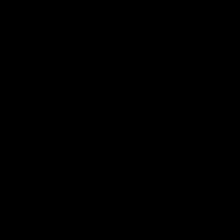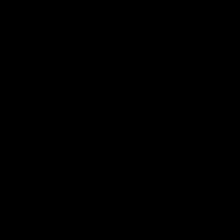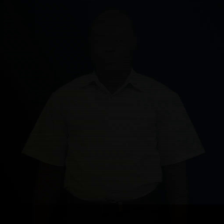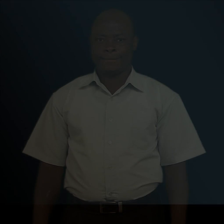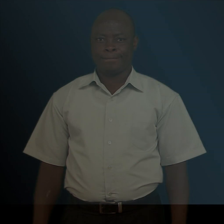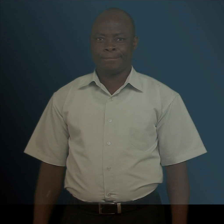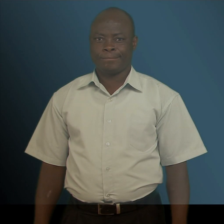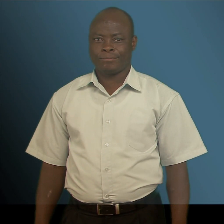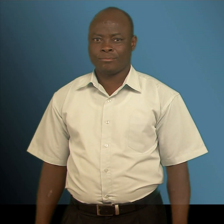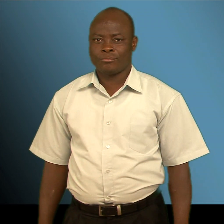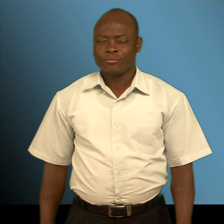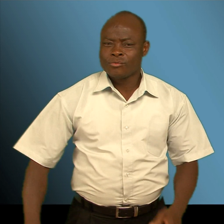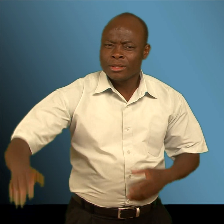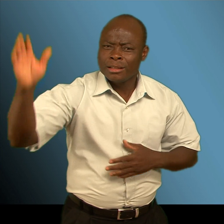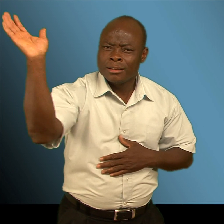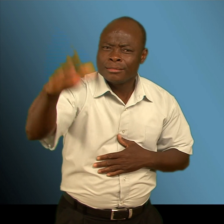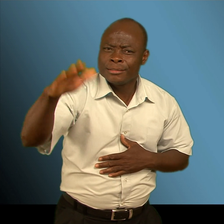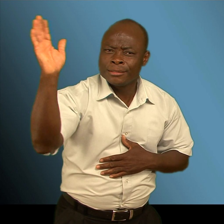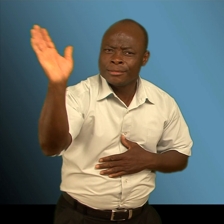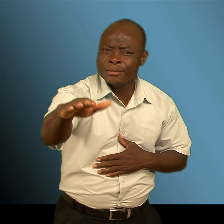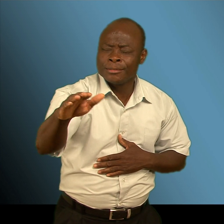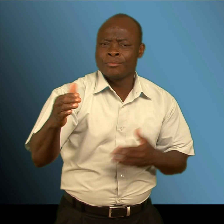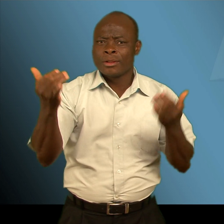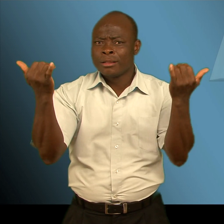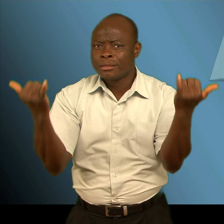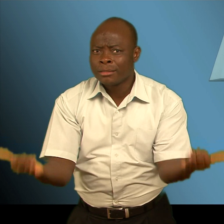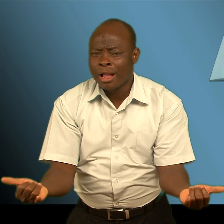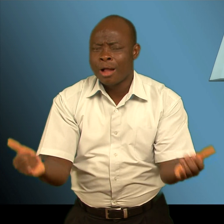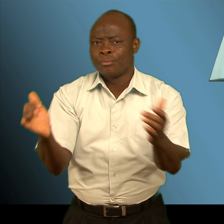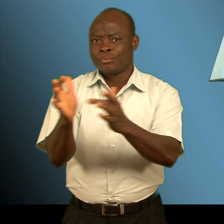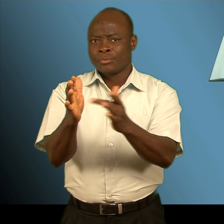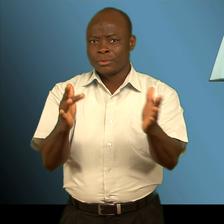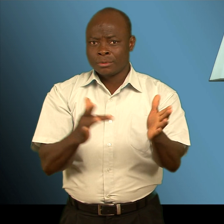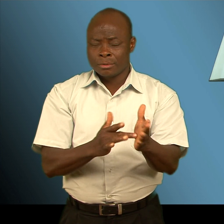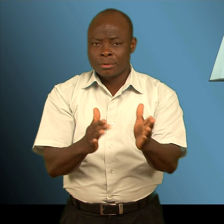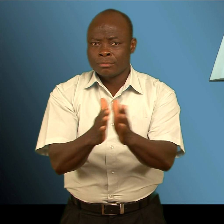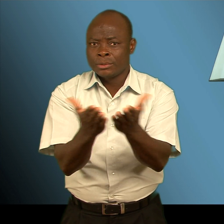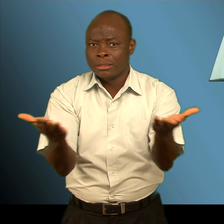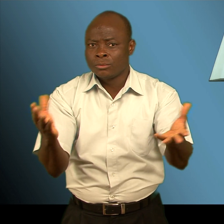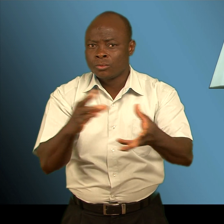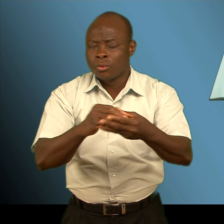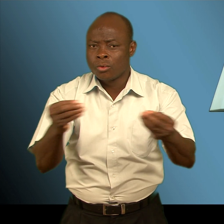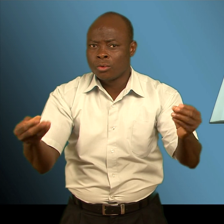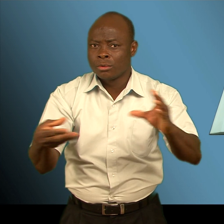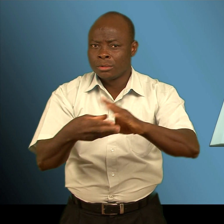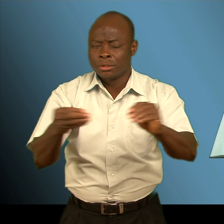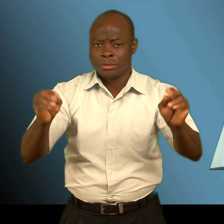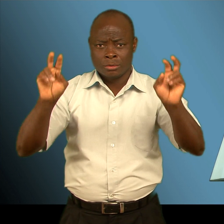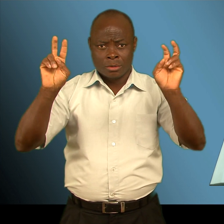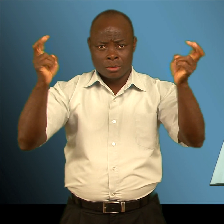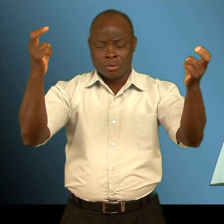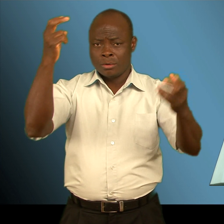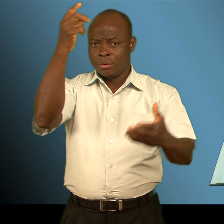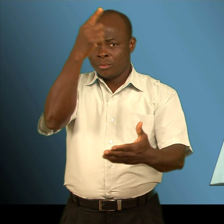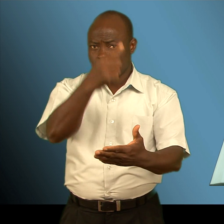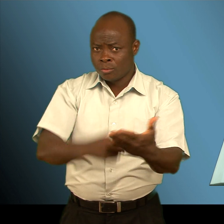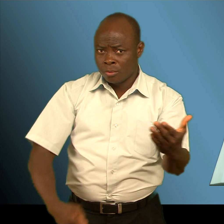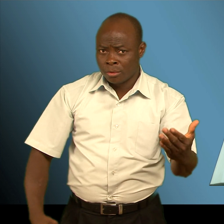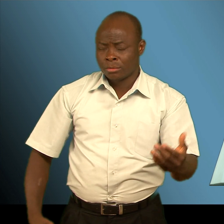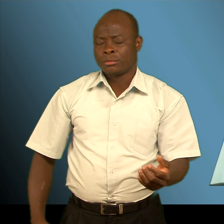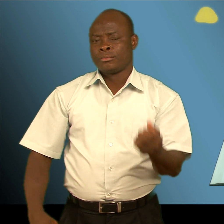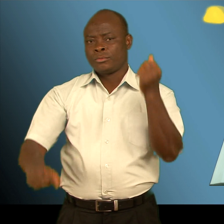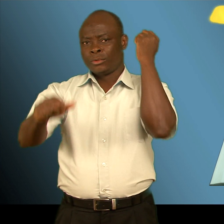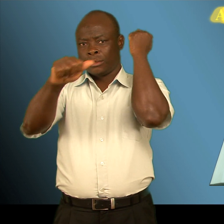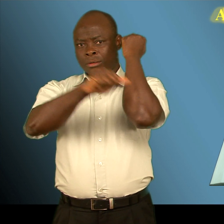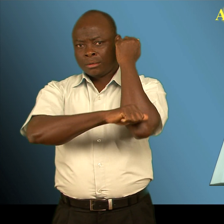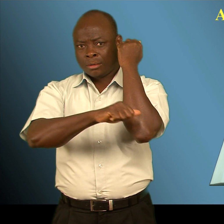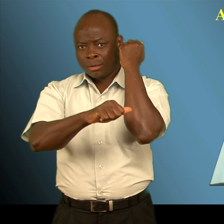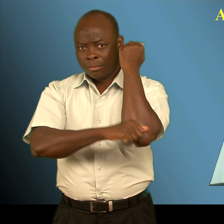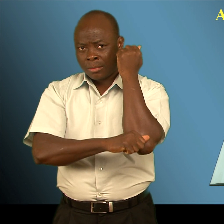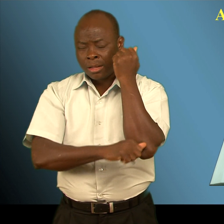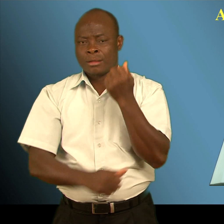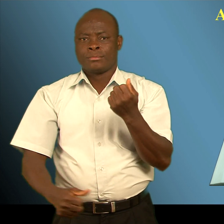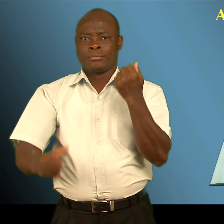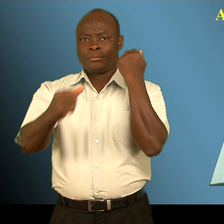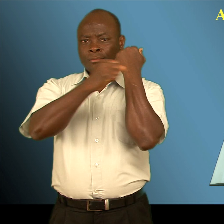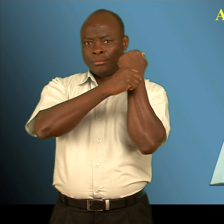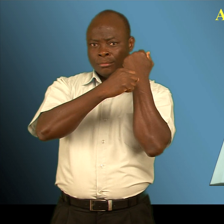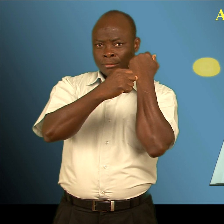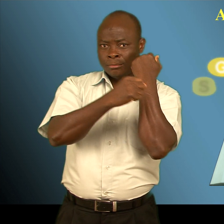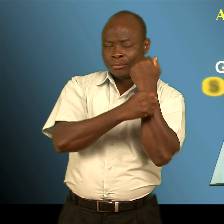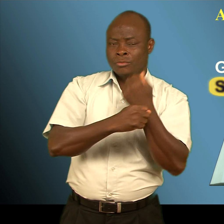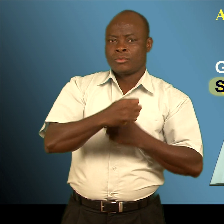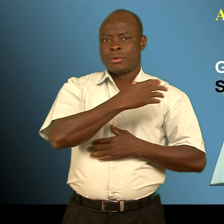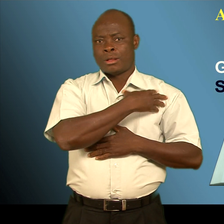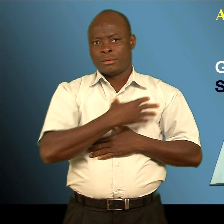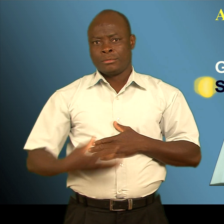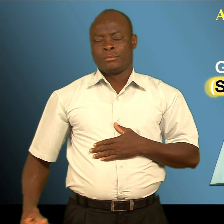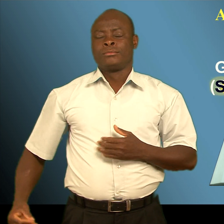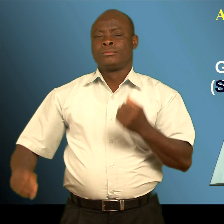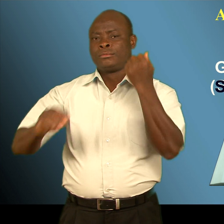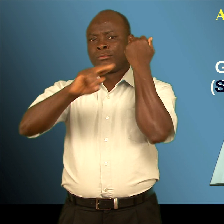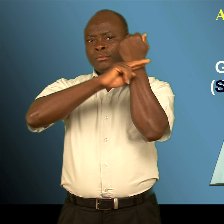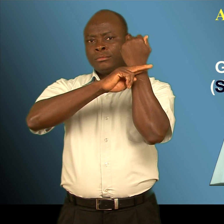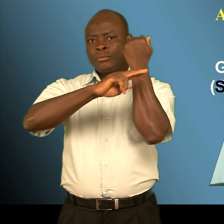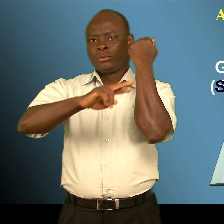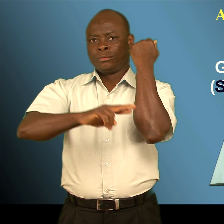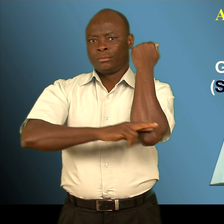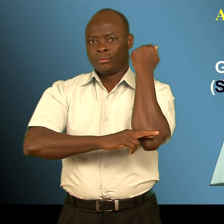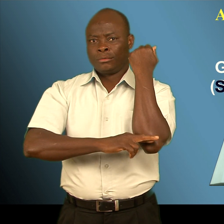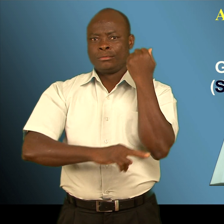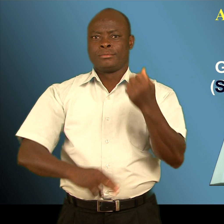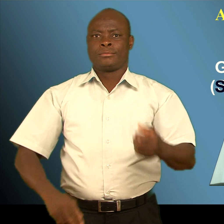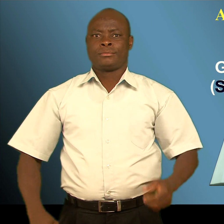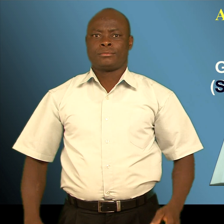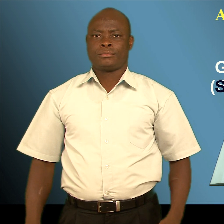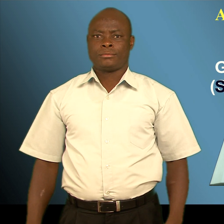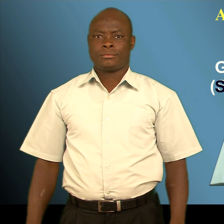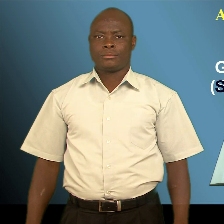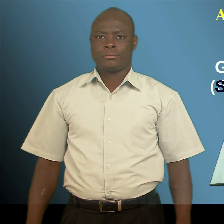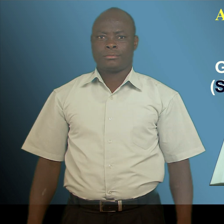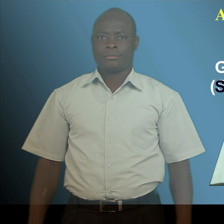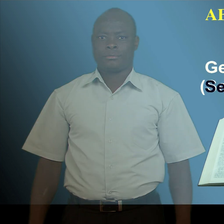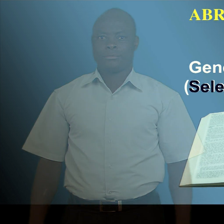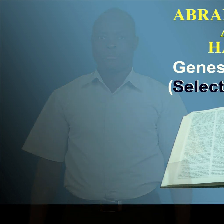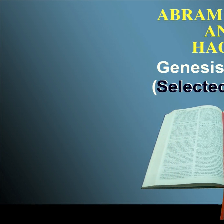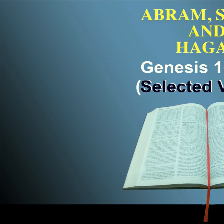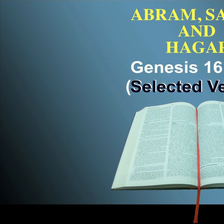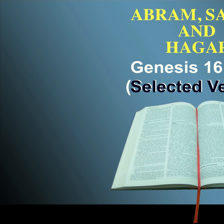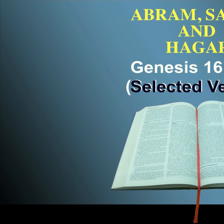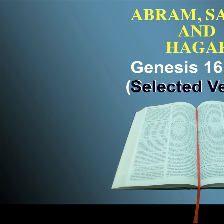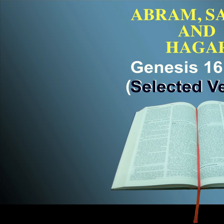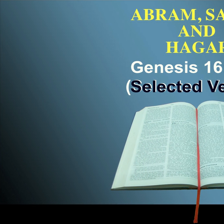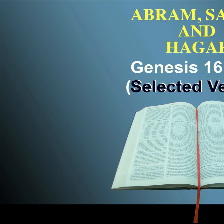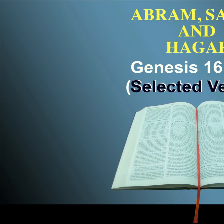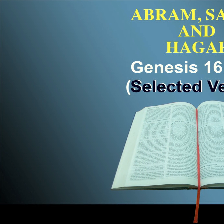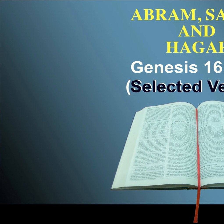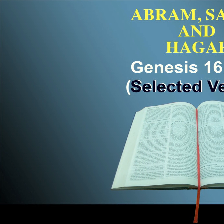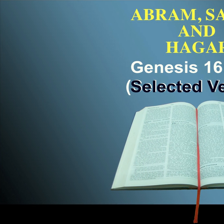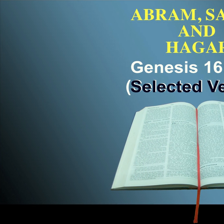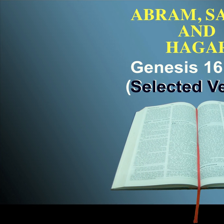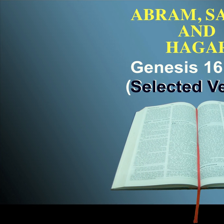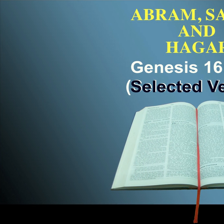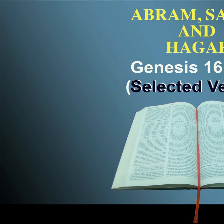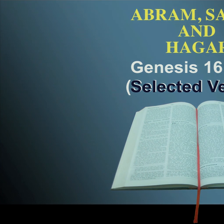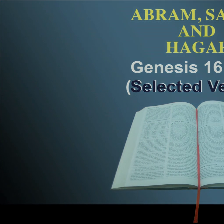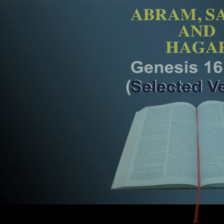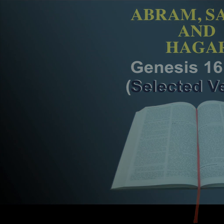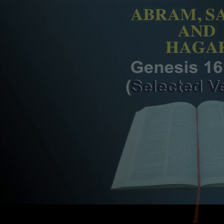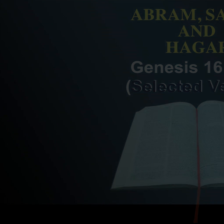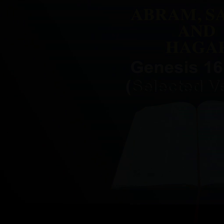Abram, Sarai and Hagar